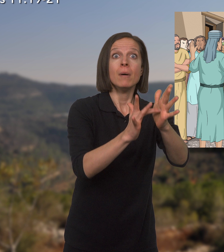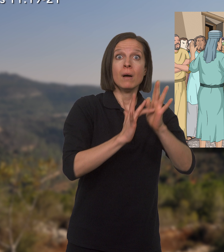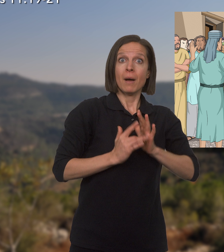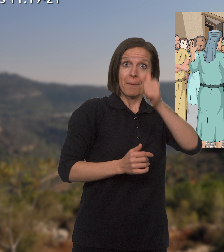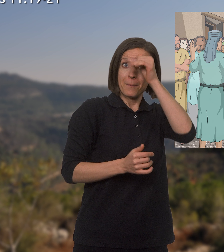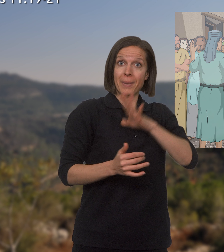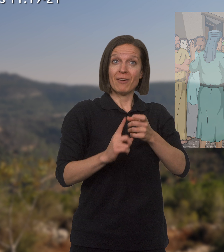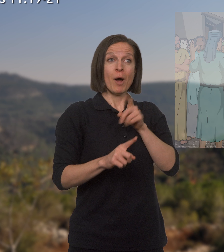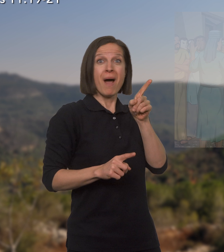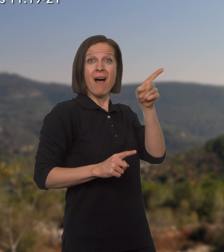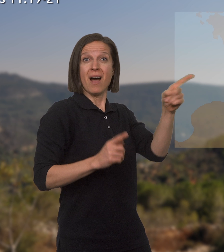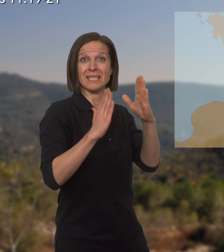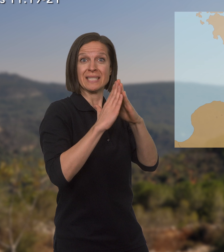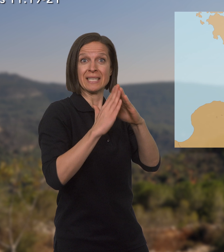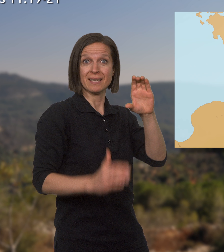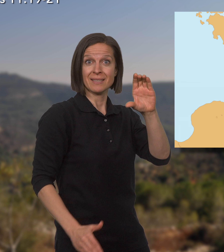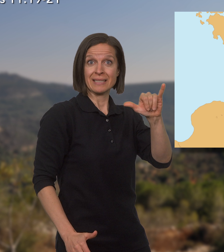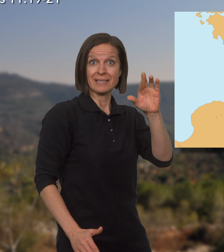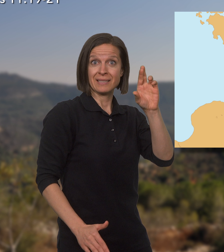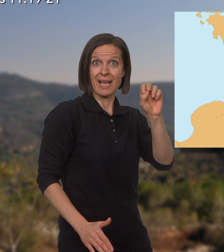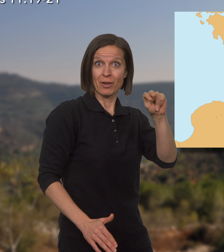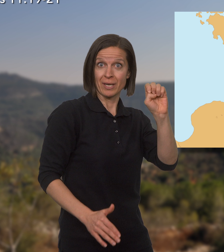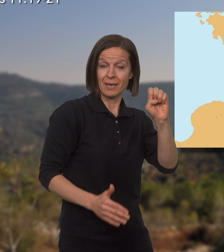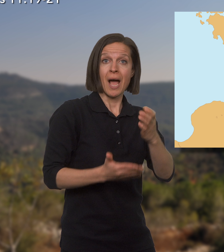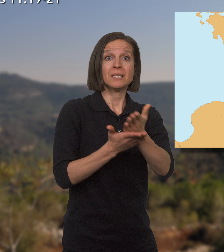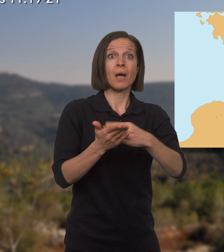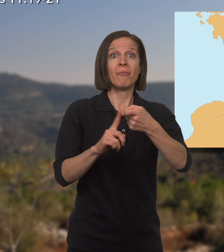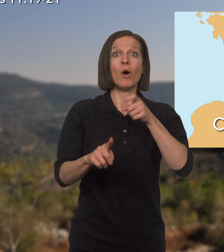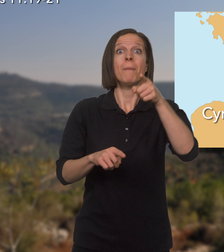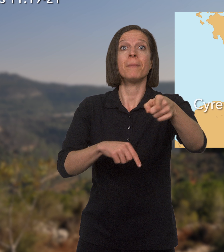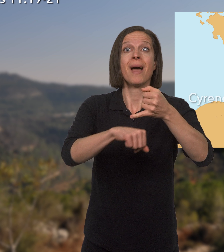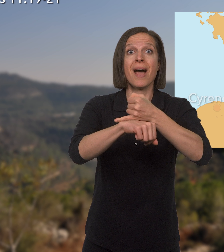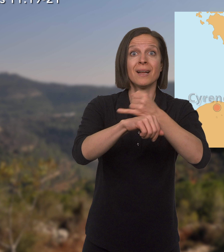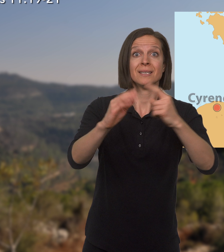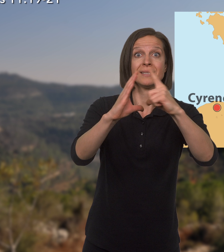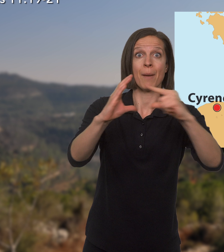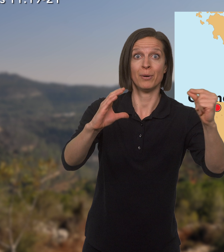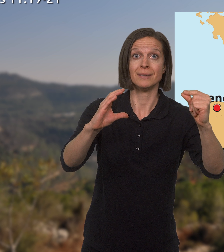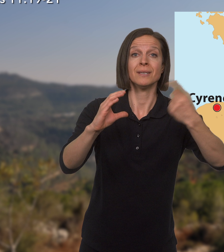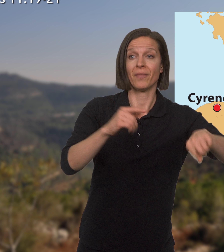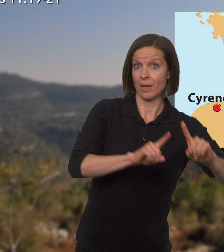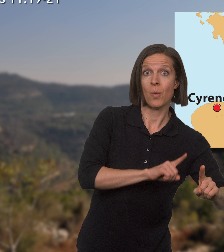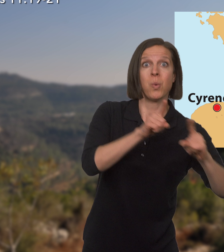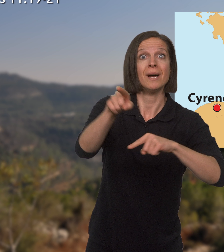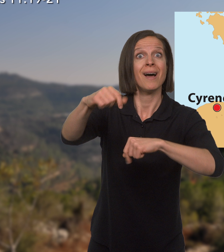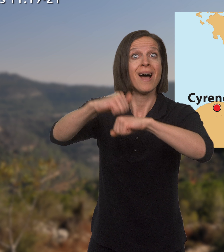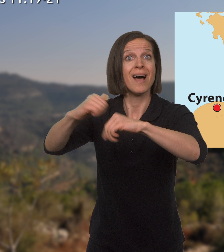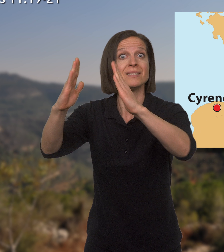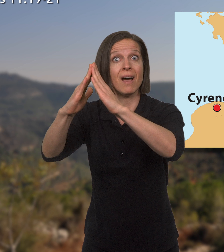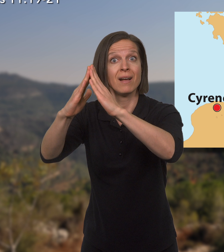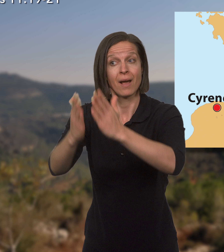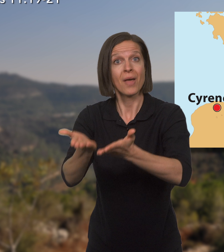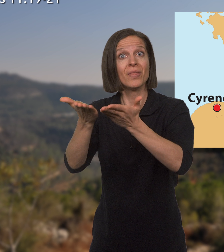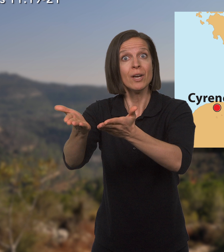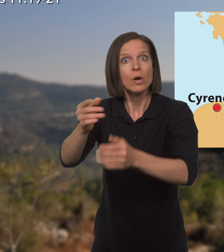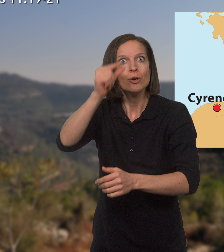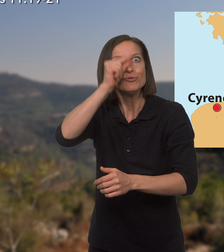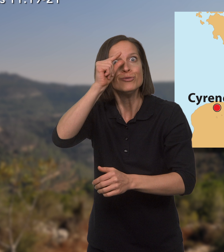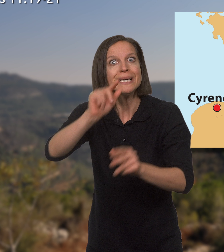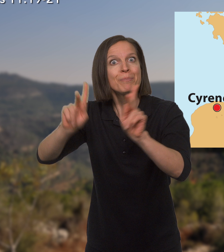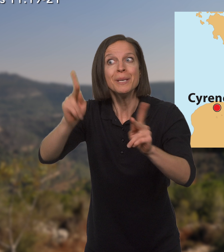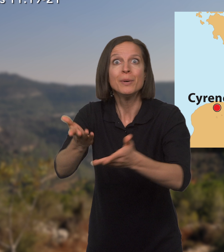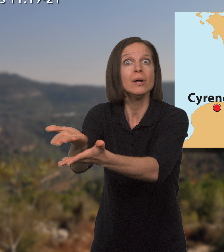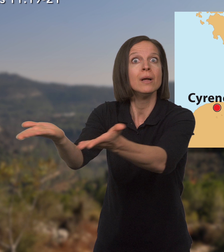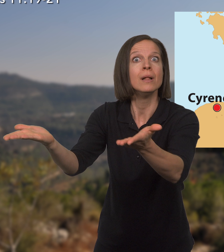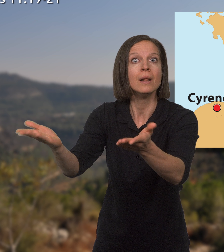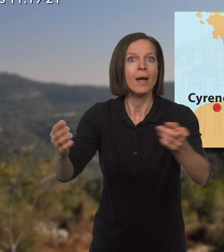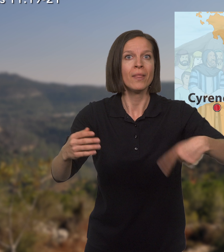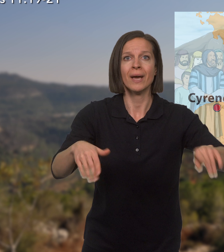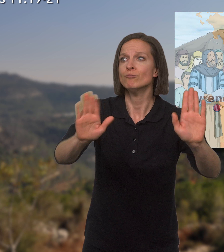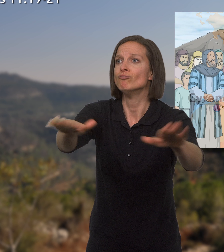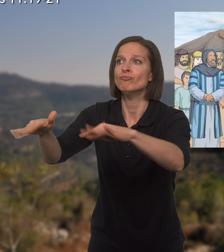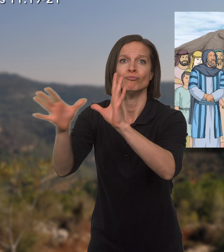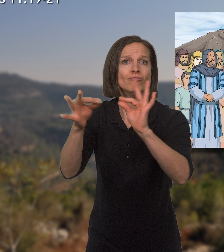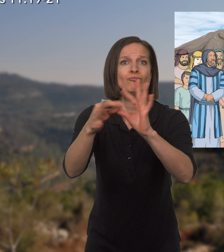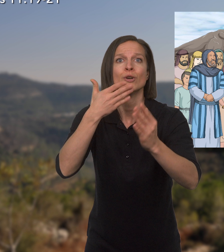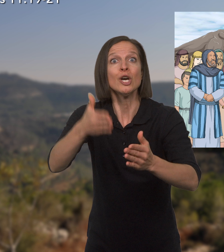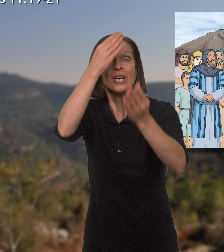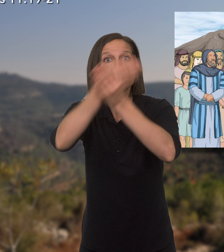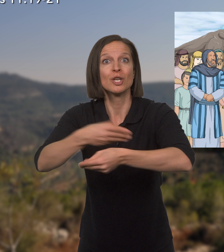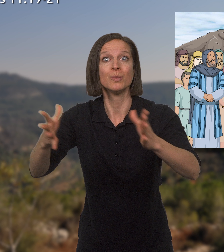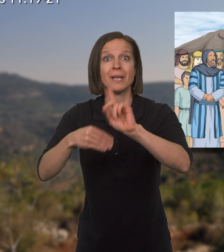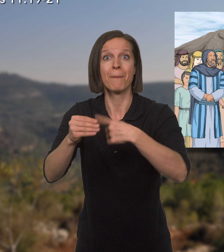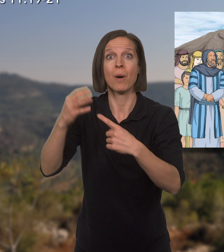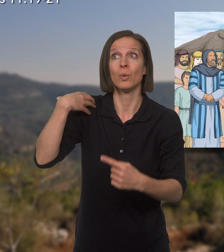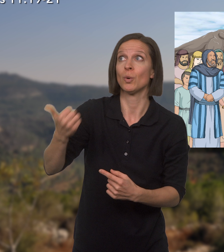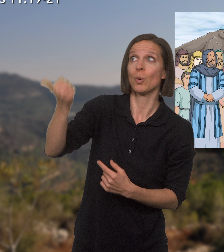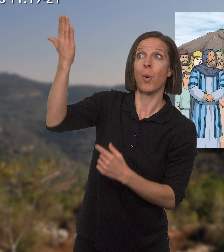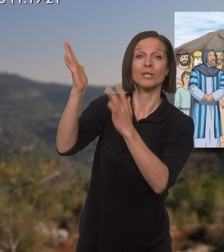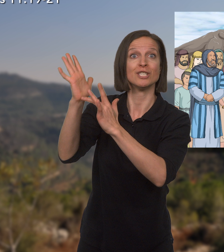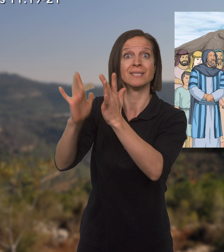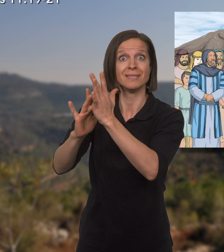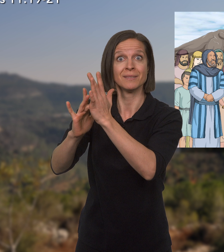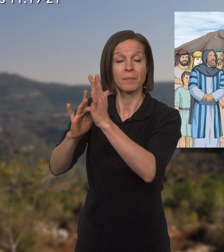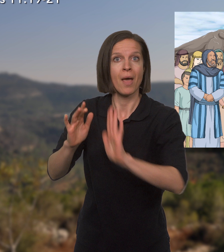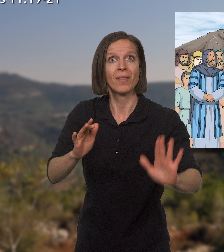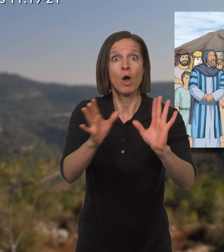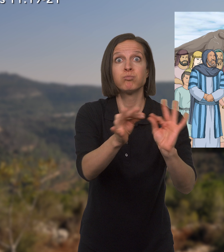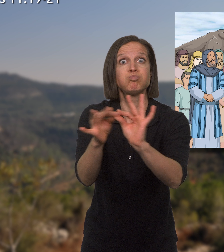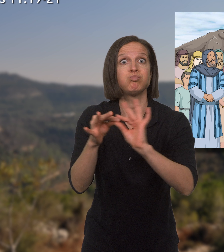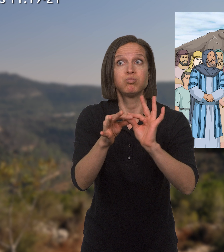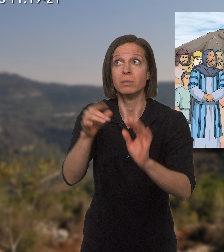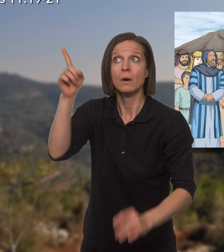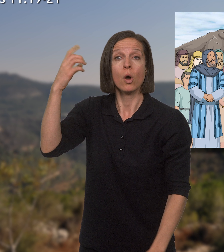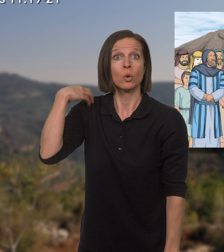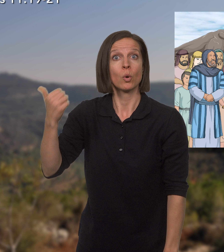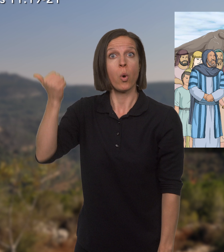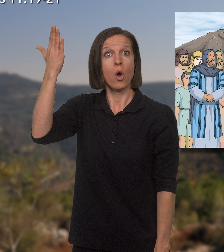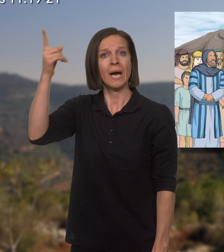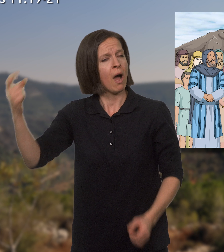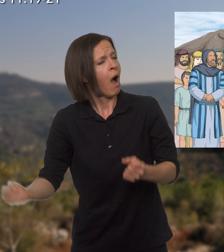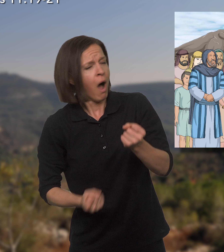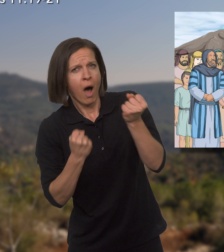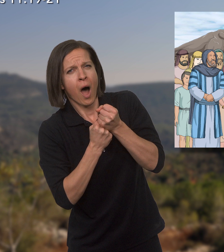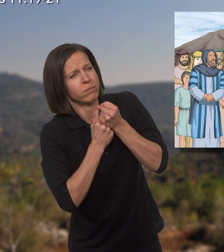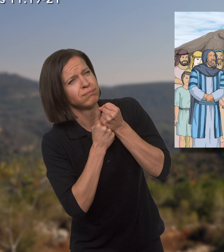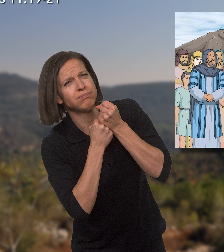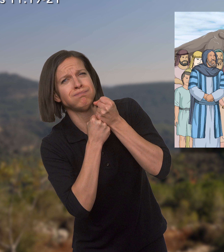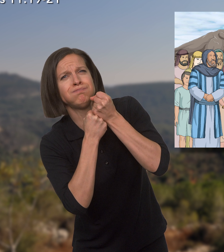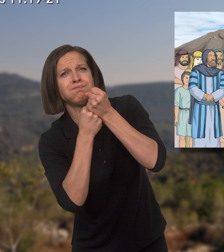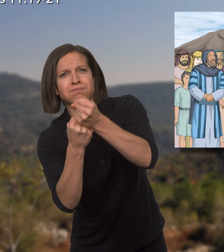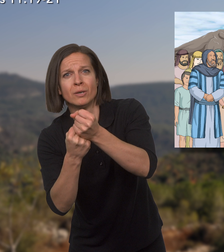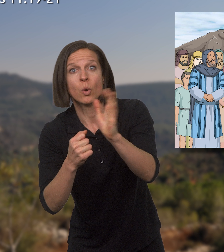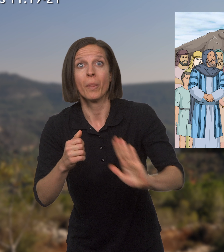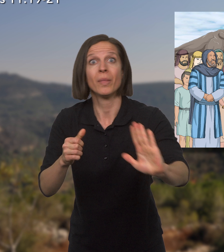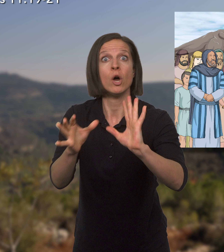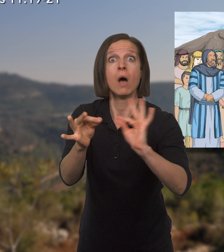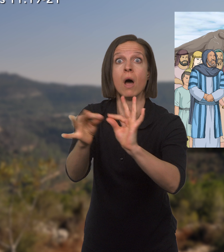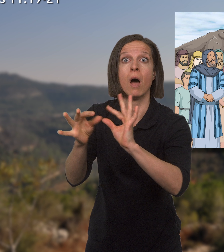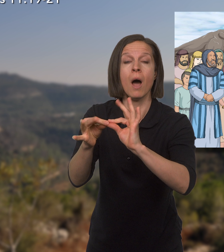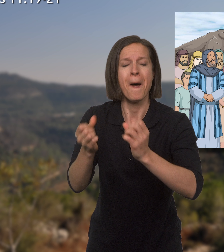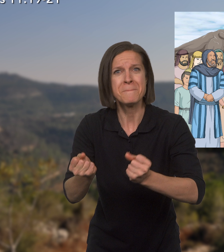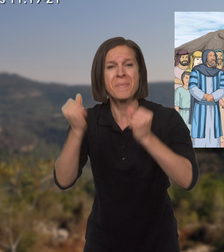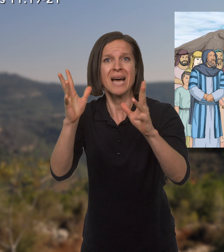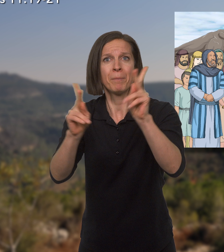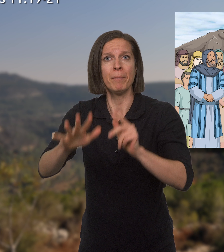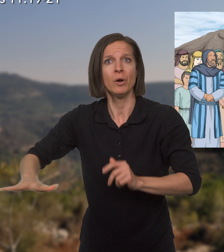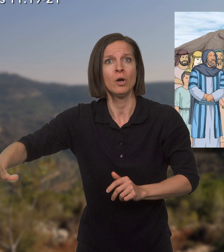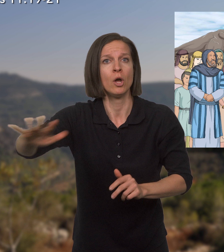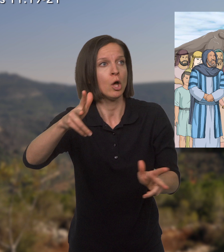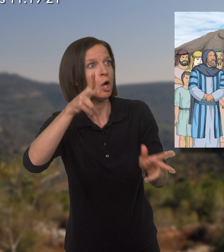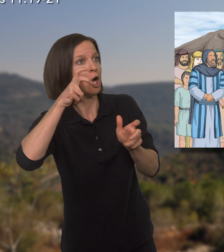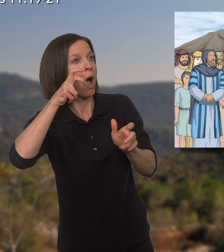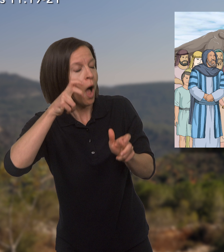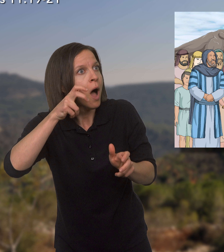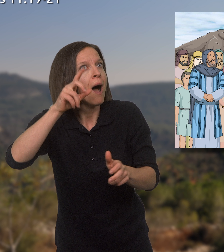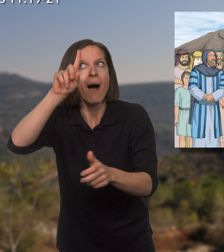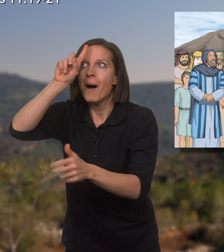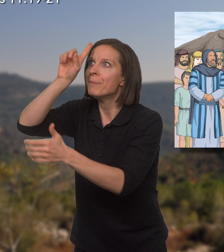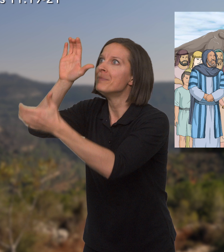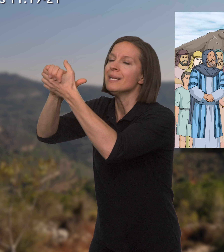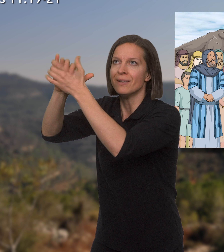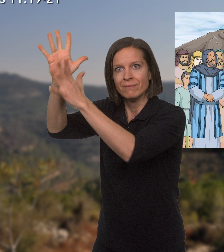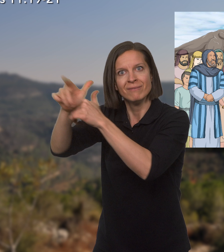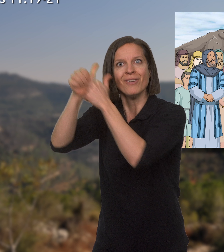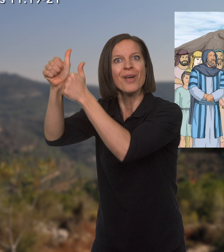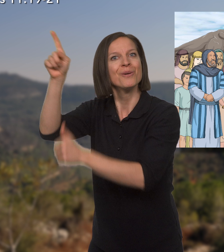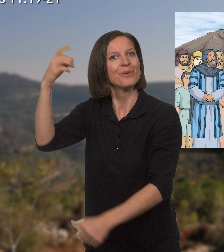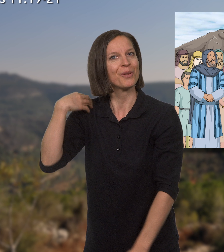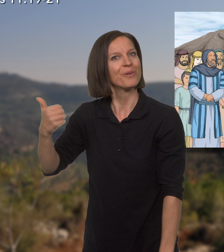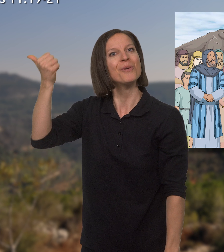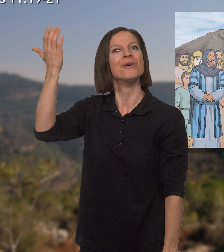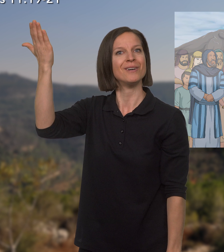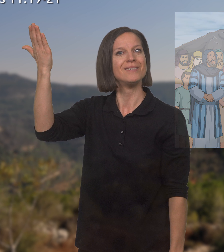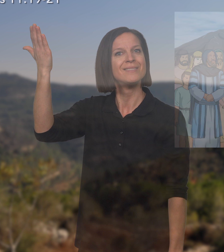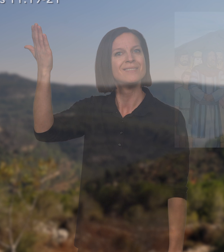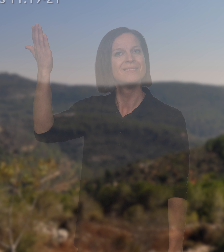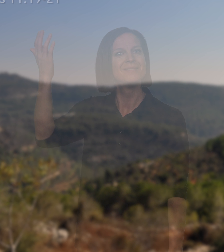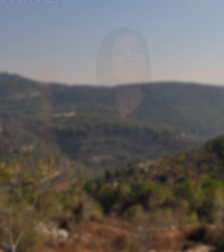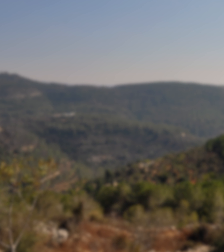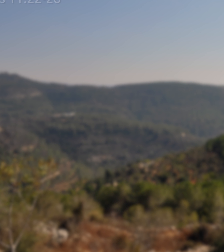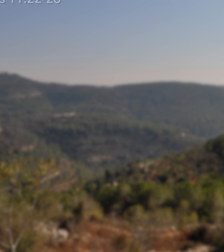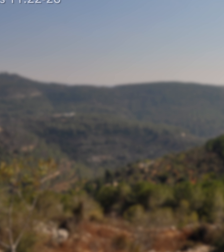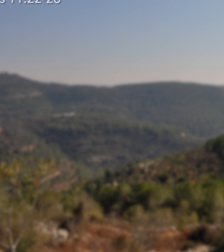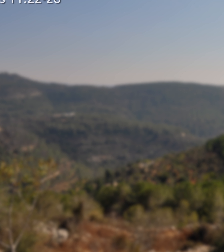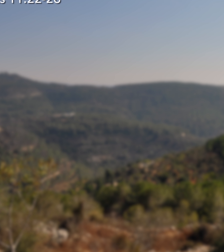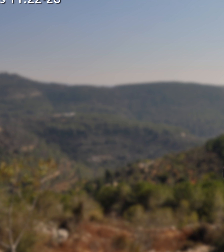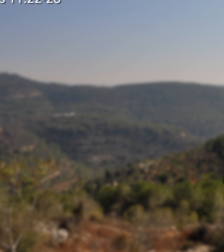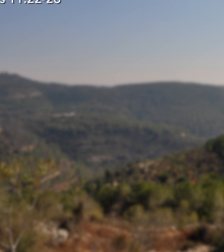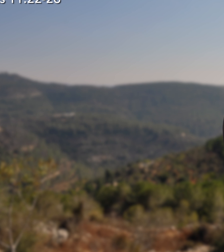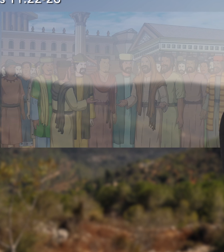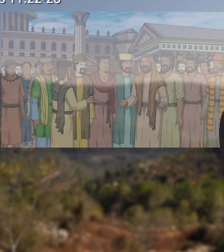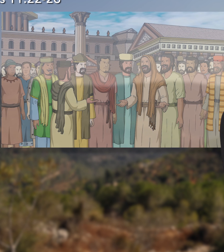The hand of the Lord was with them, and a great number of people believed and turned to the Lord.